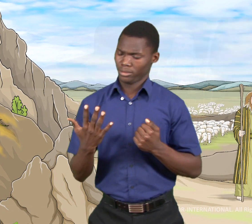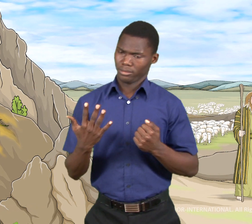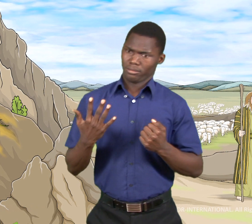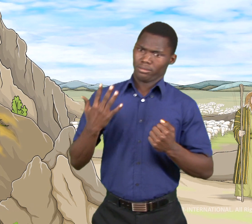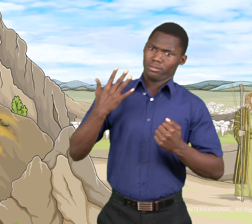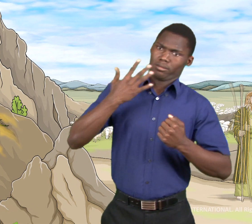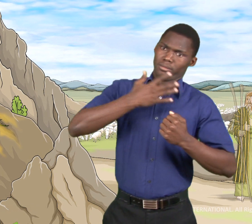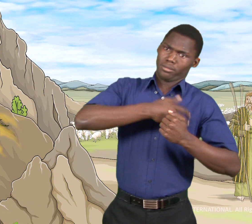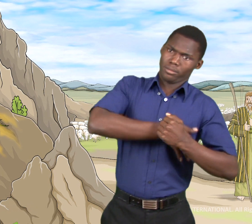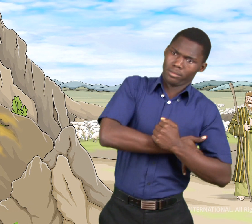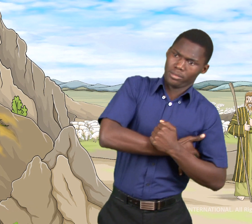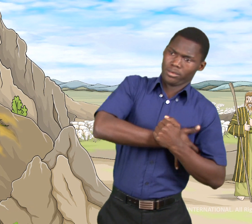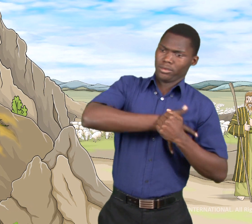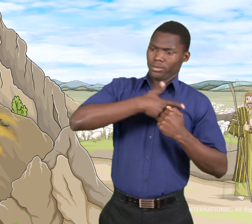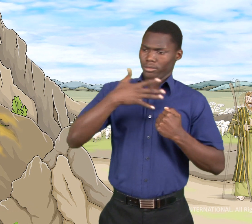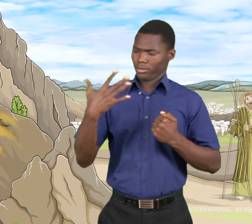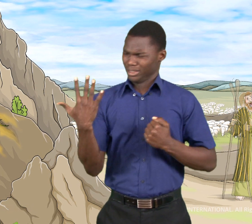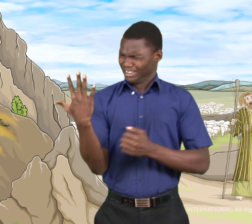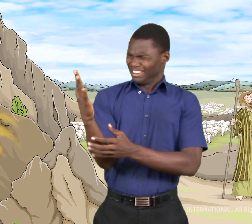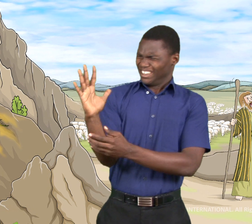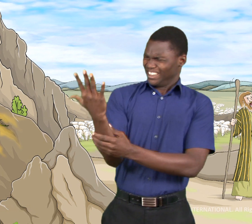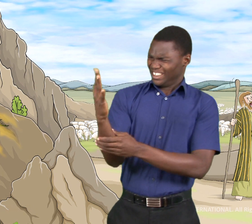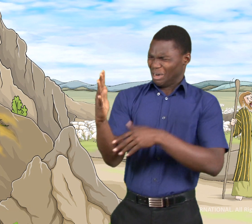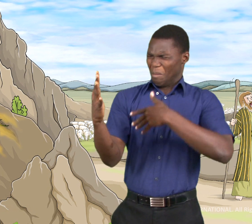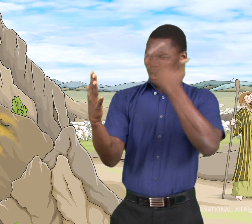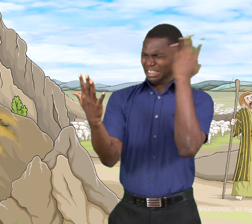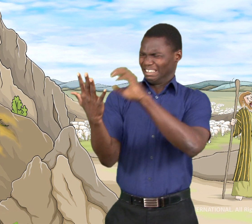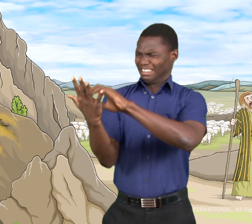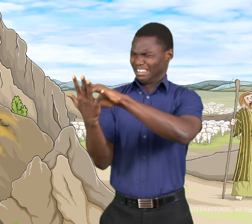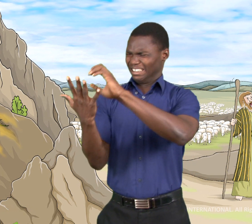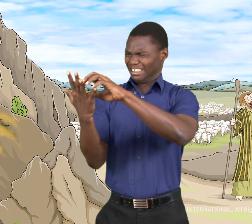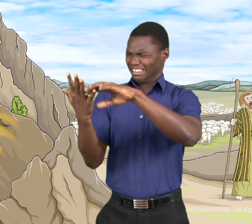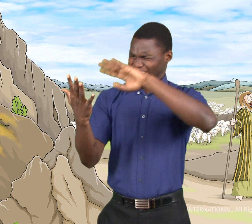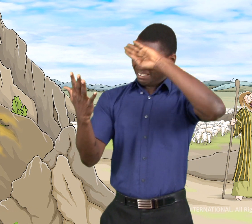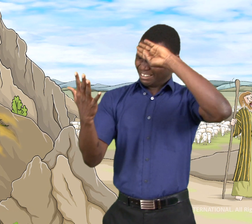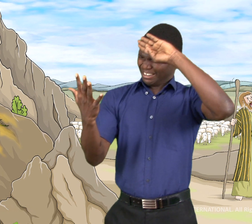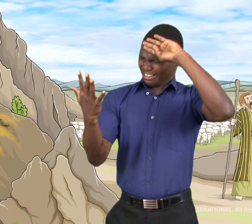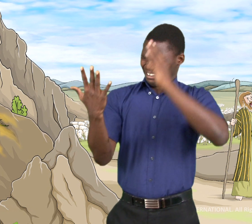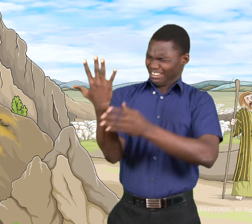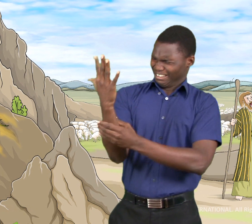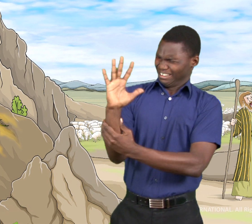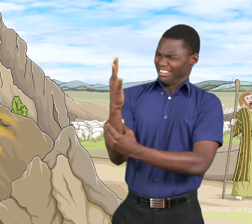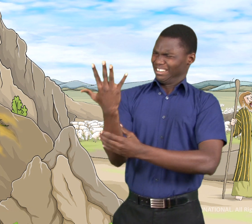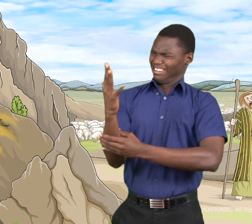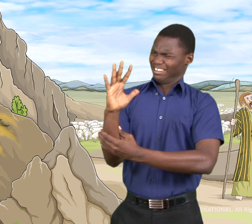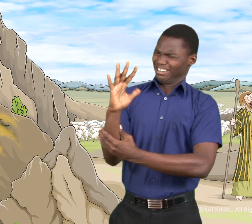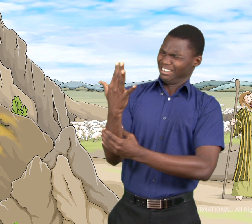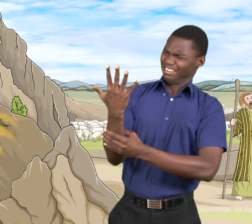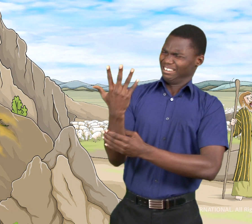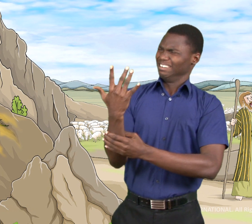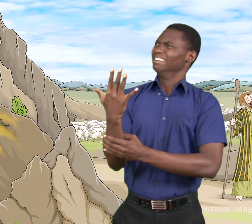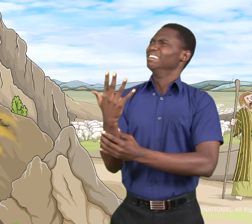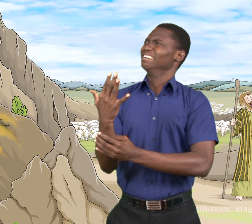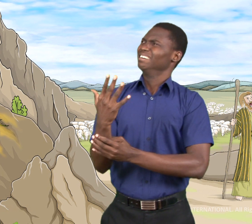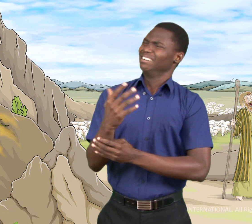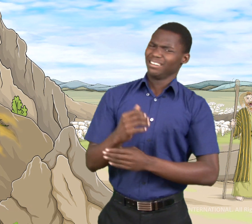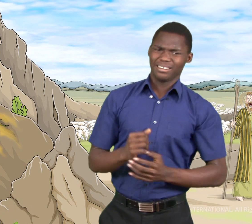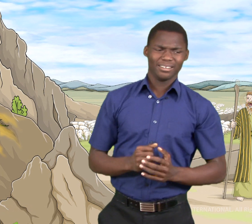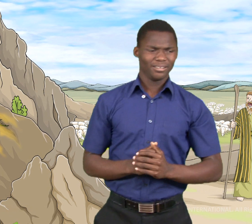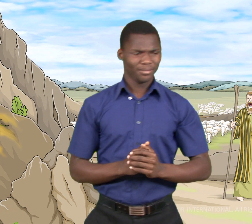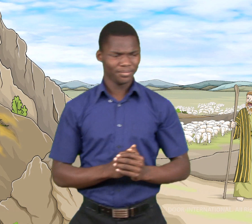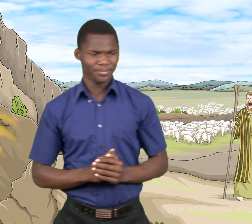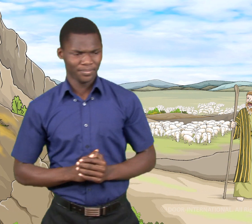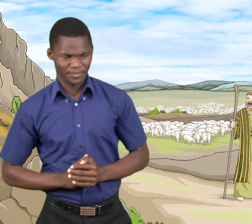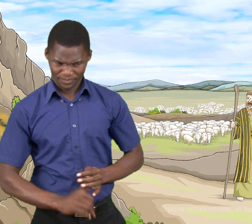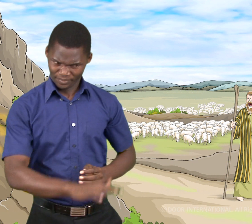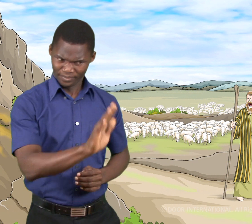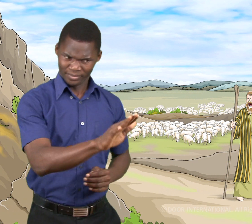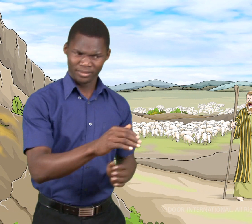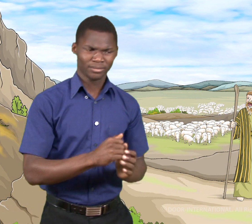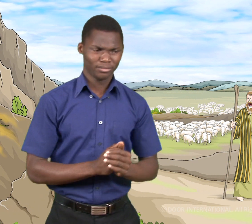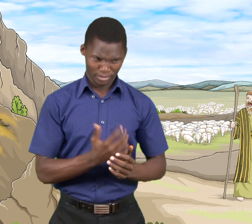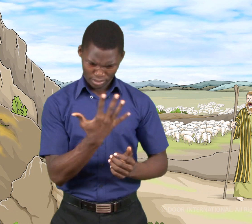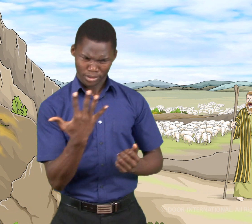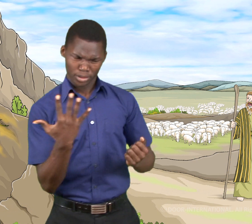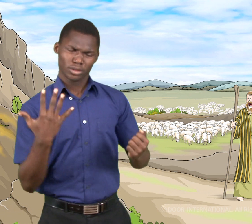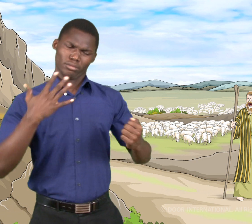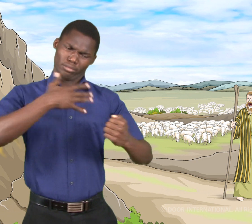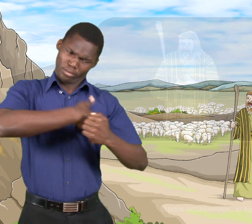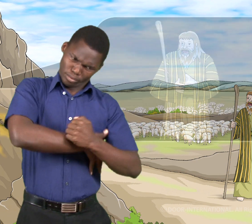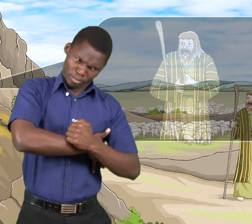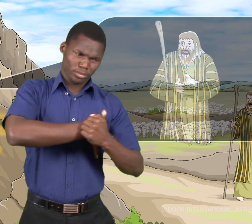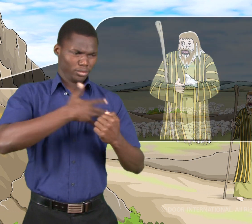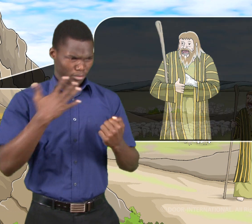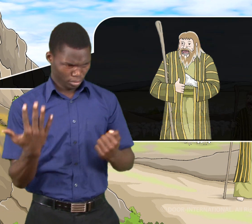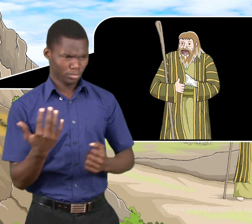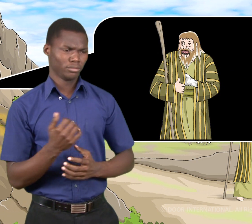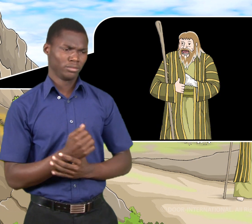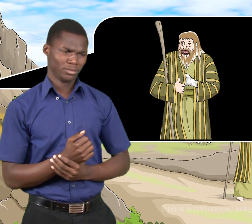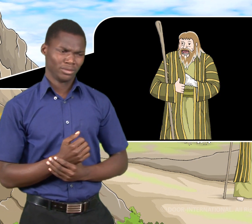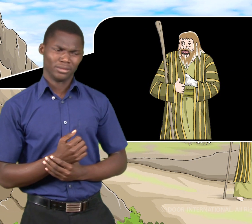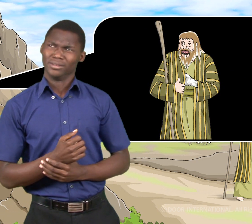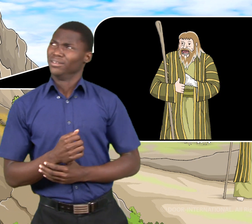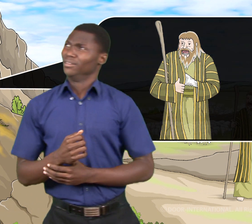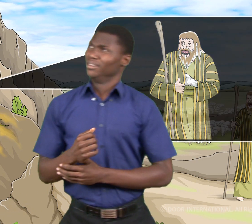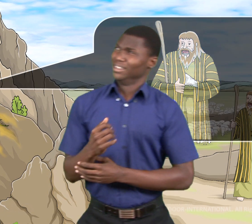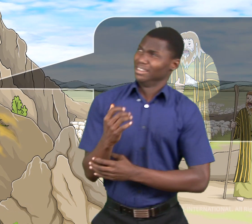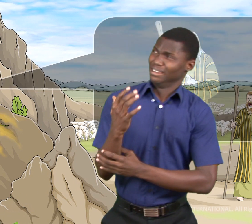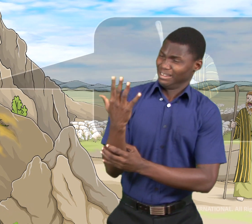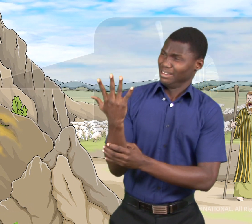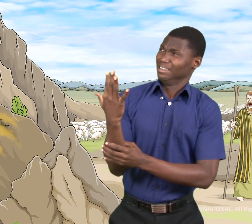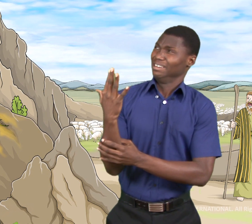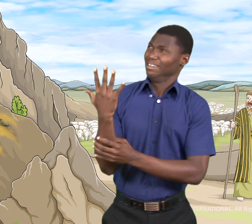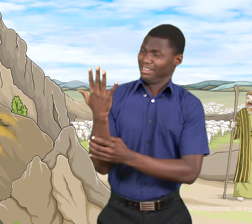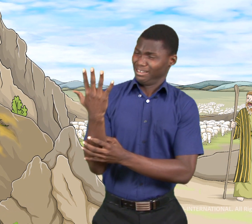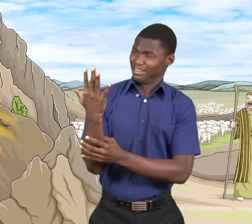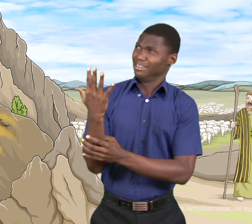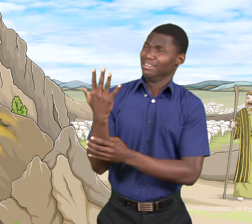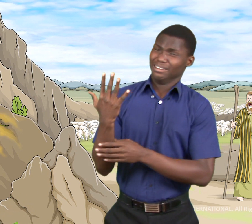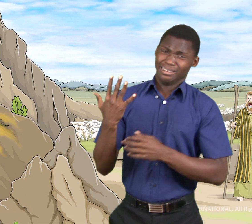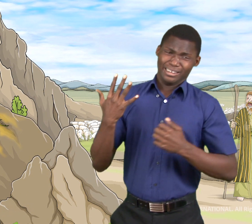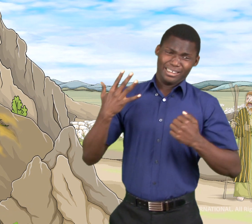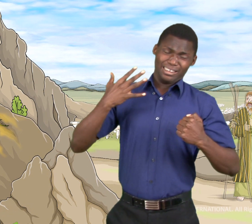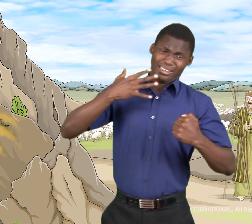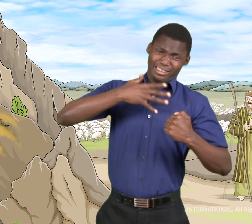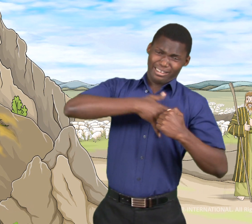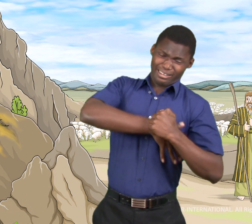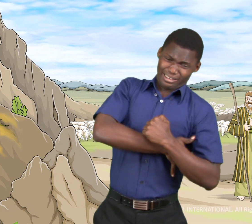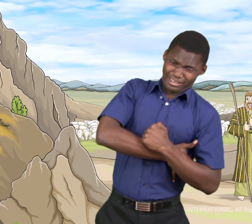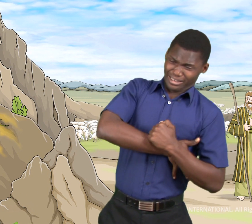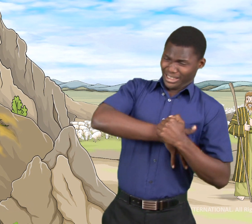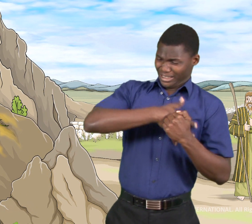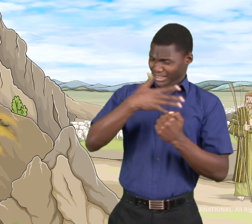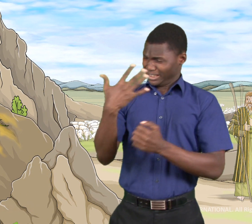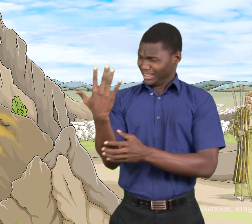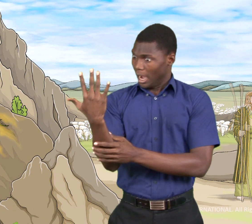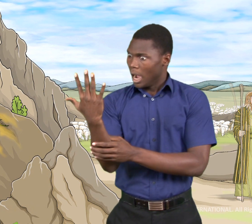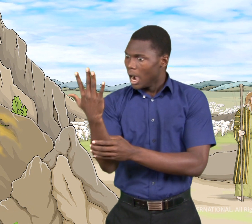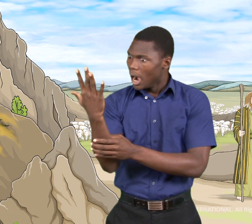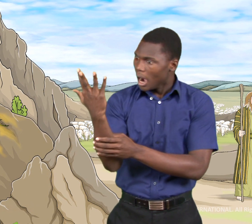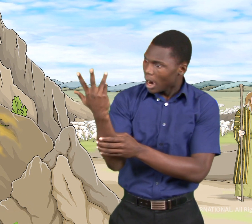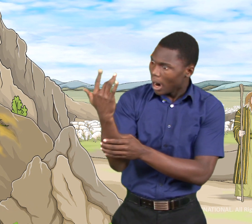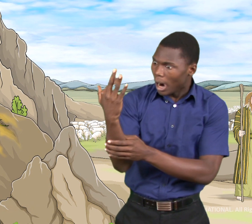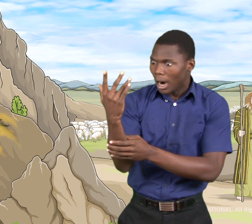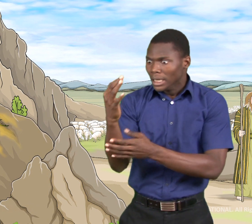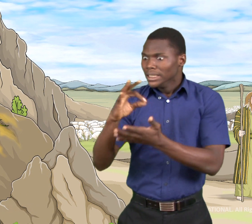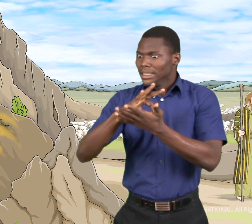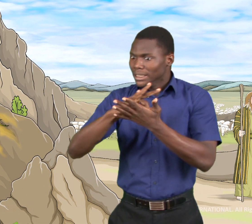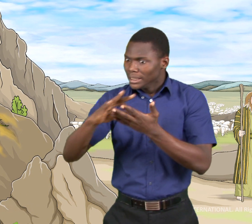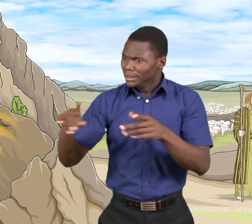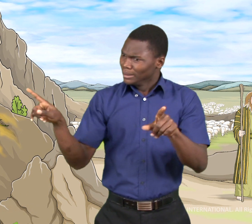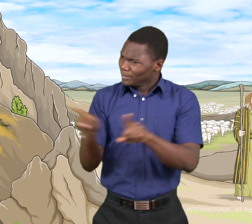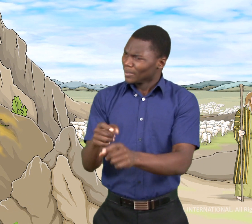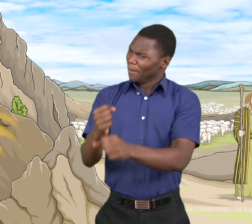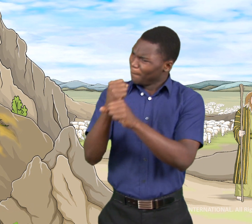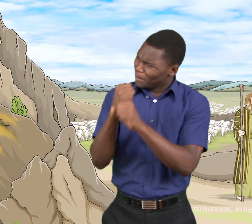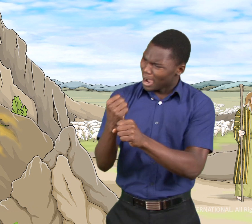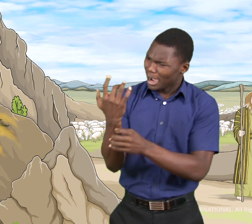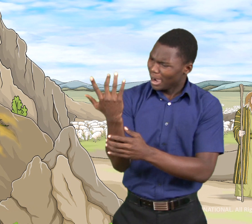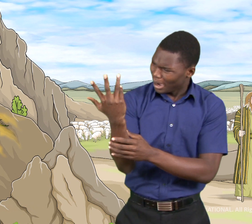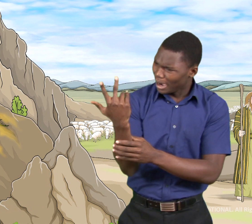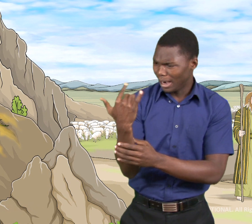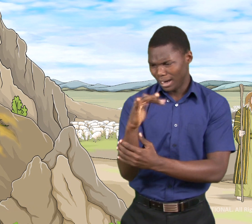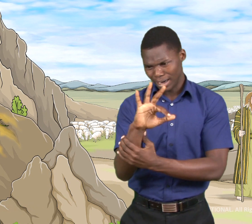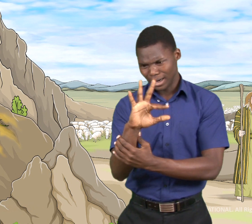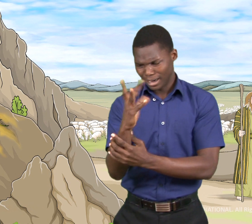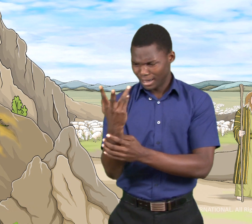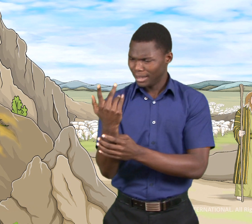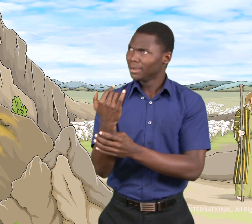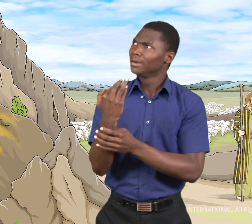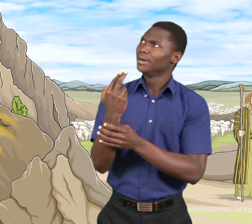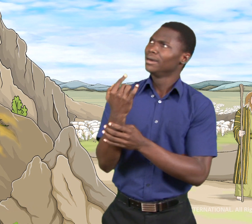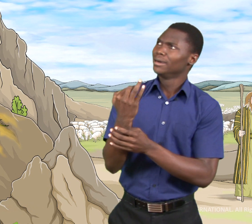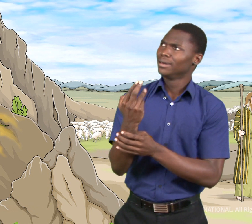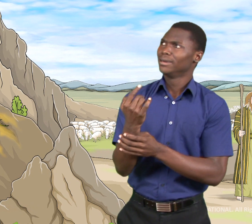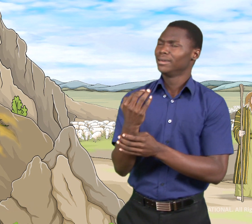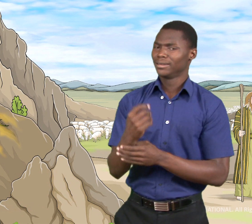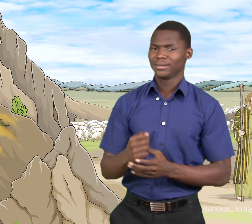So he put his hand inside his cloak, and when he took it out, his hand was leprous, white as snow. “Put your hand back inside your cloak,” said the LORD.